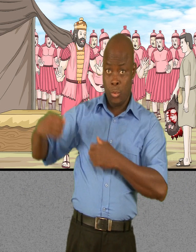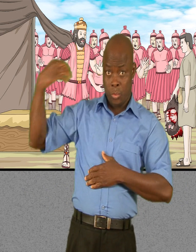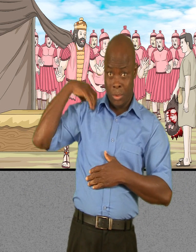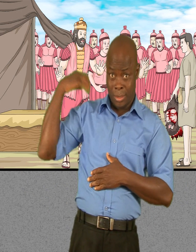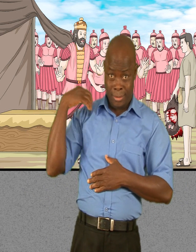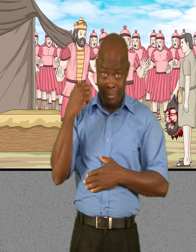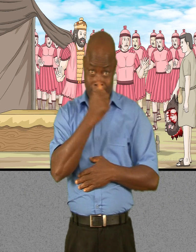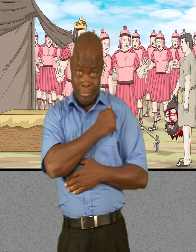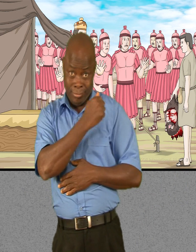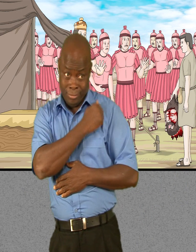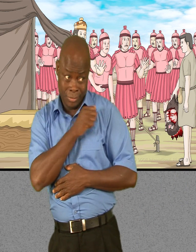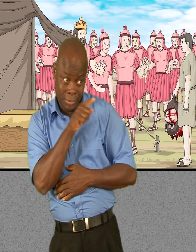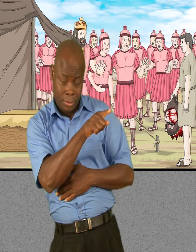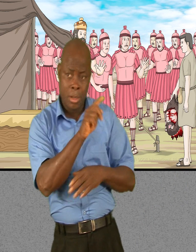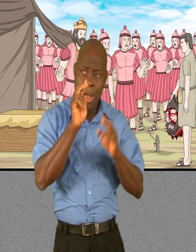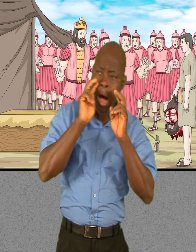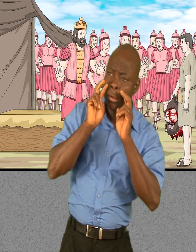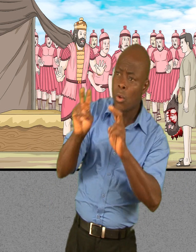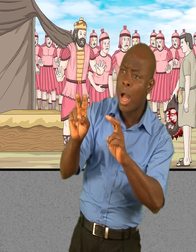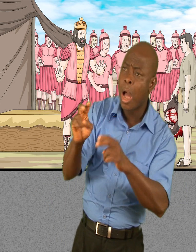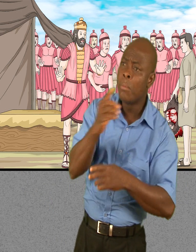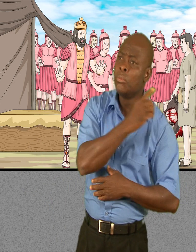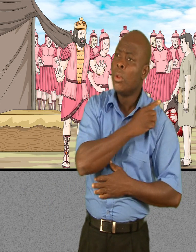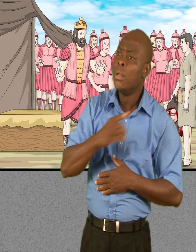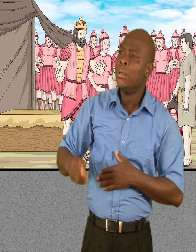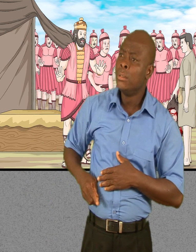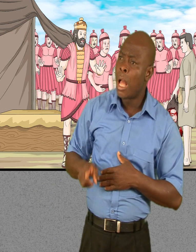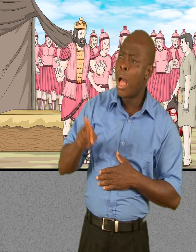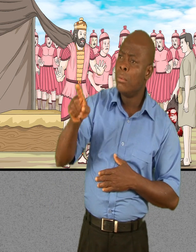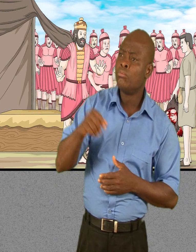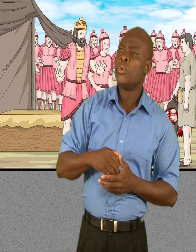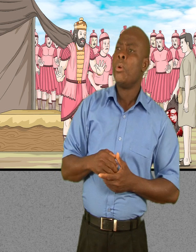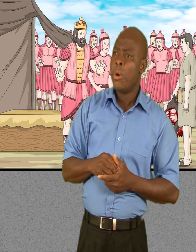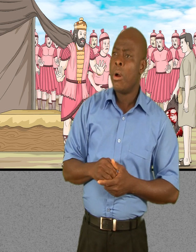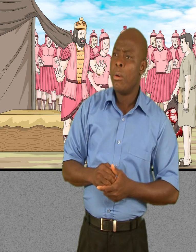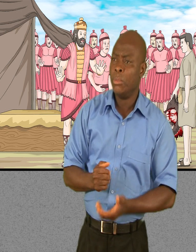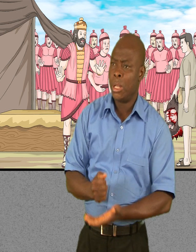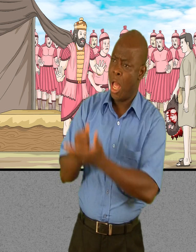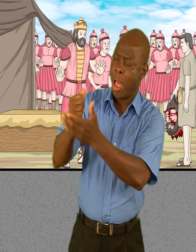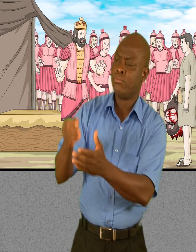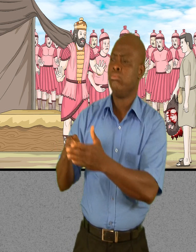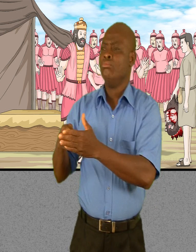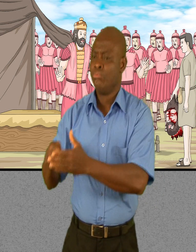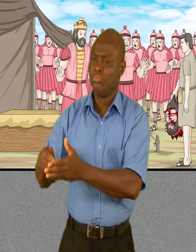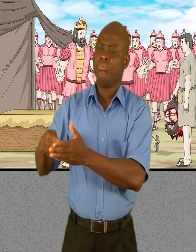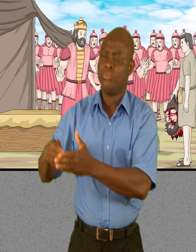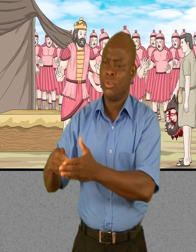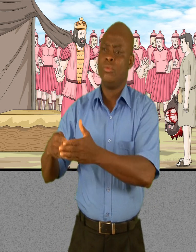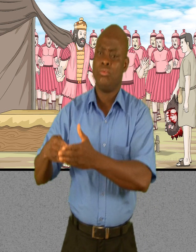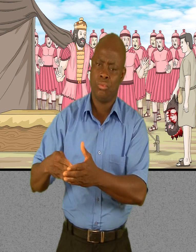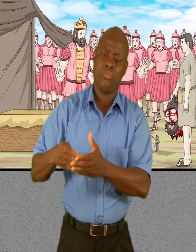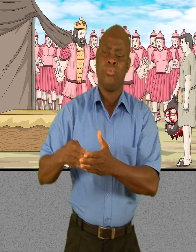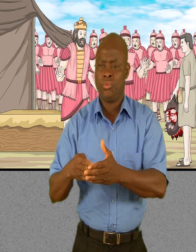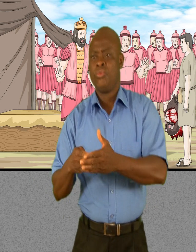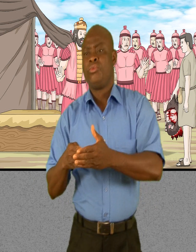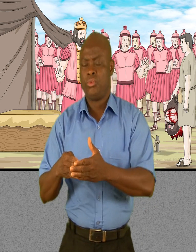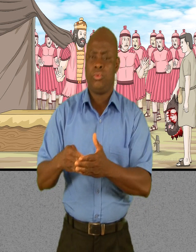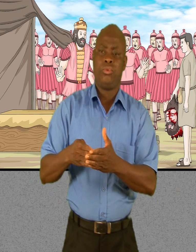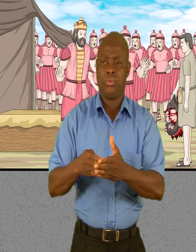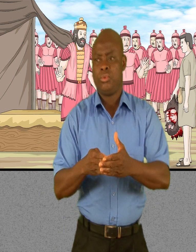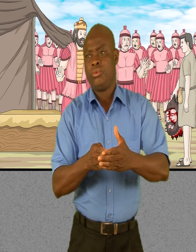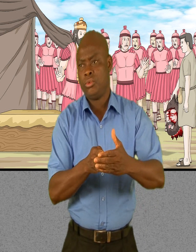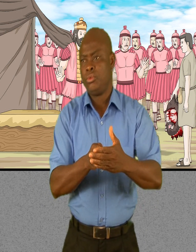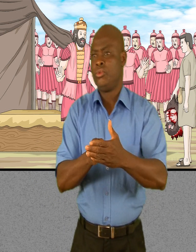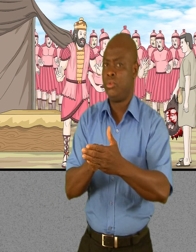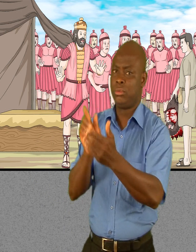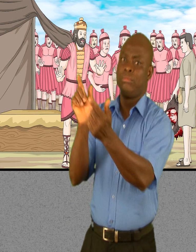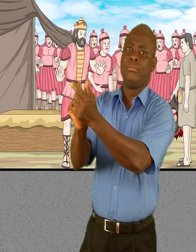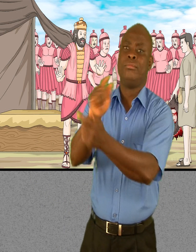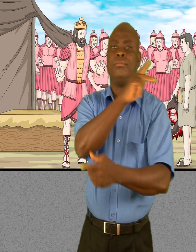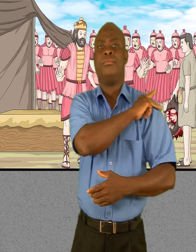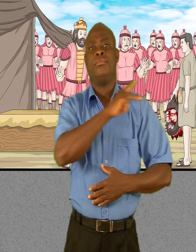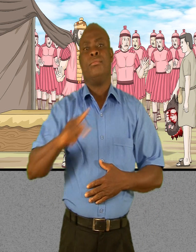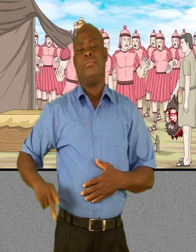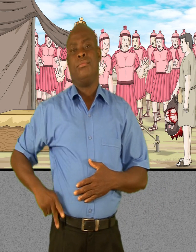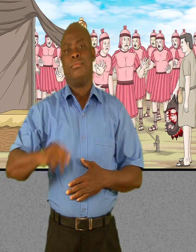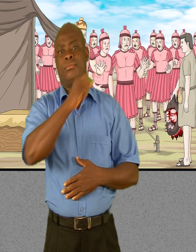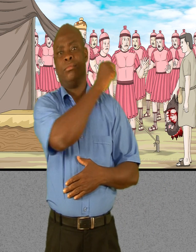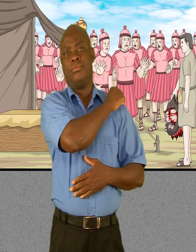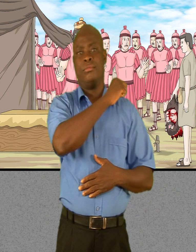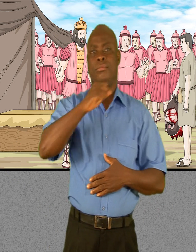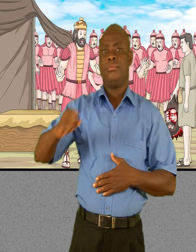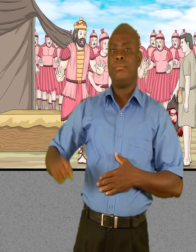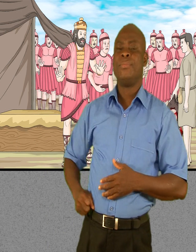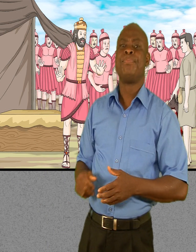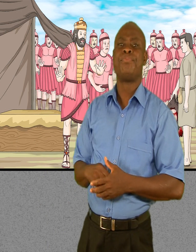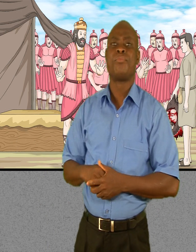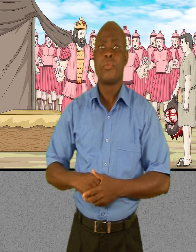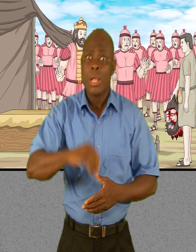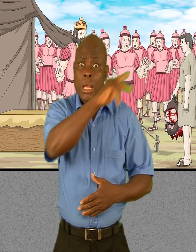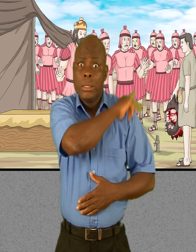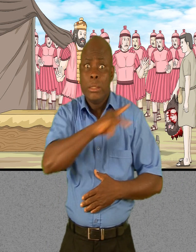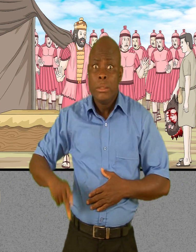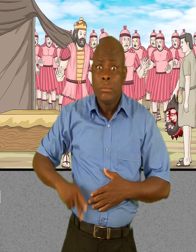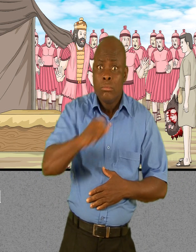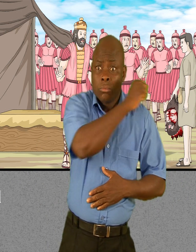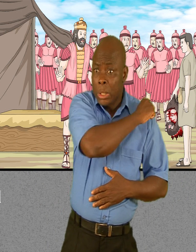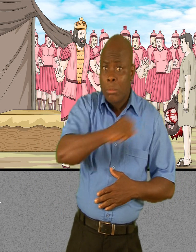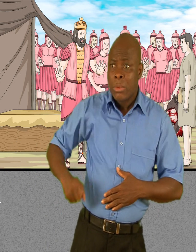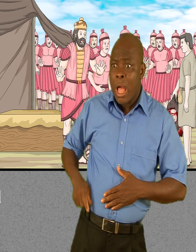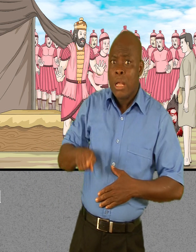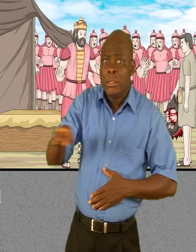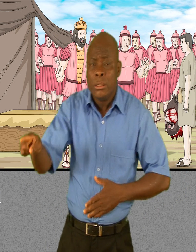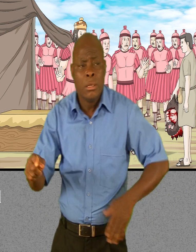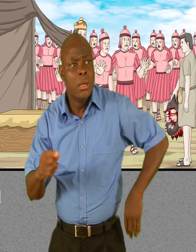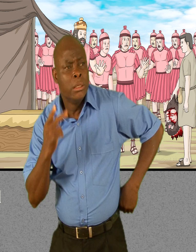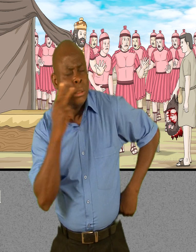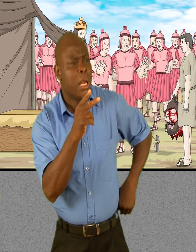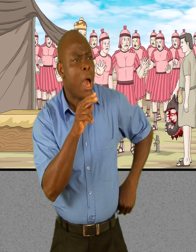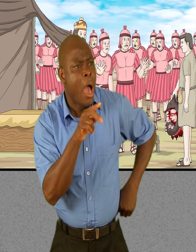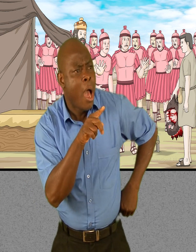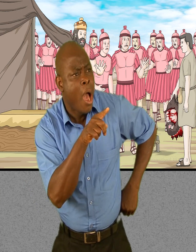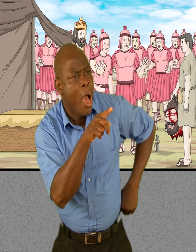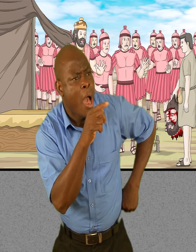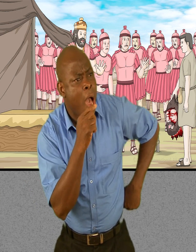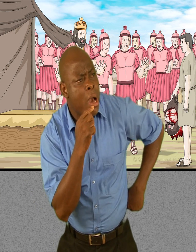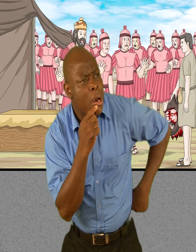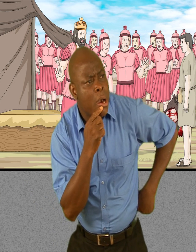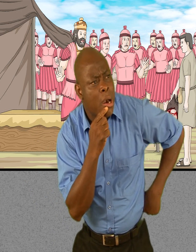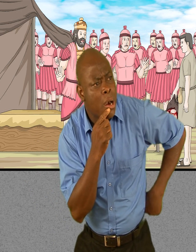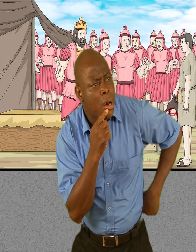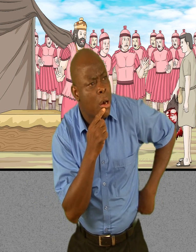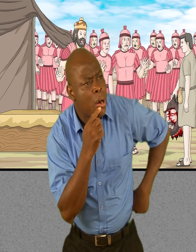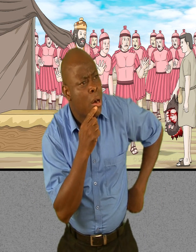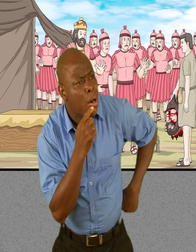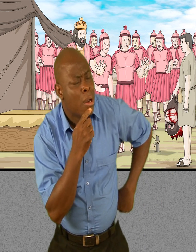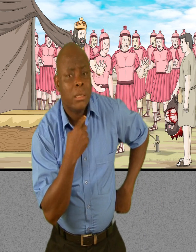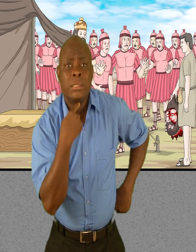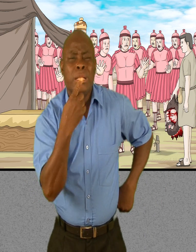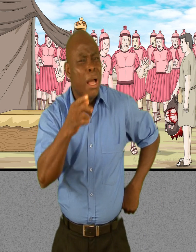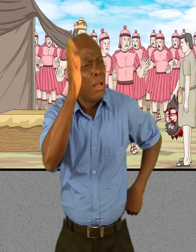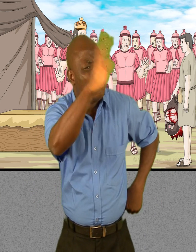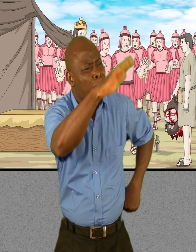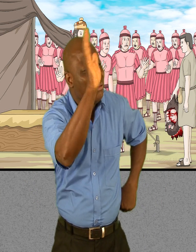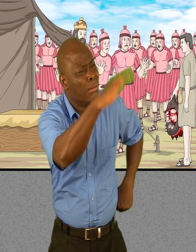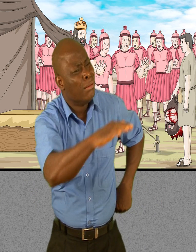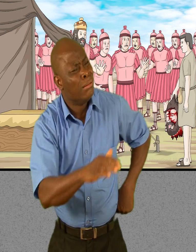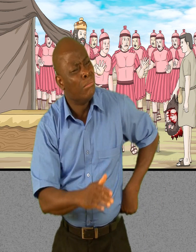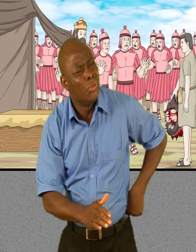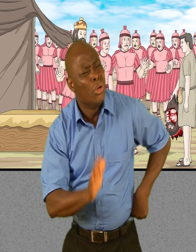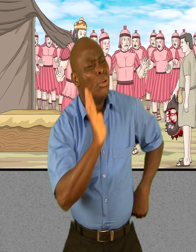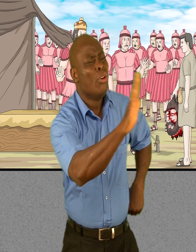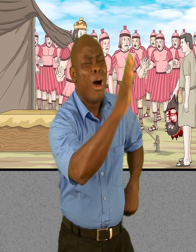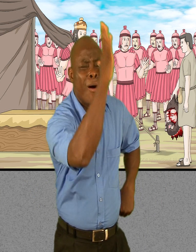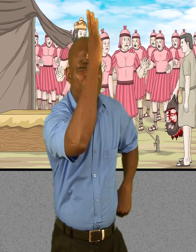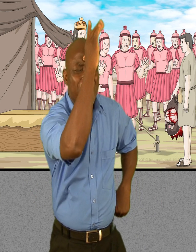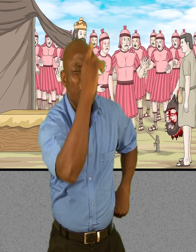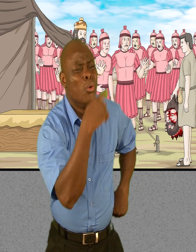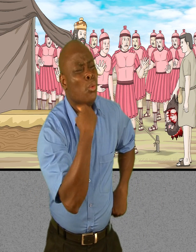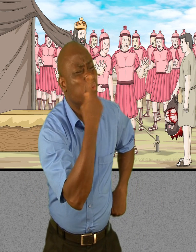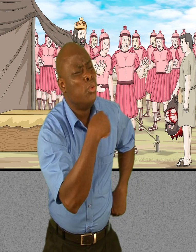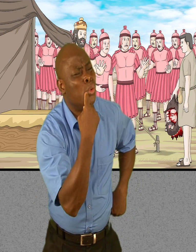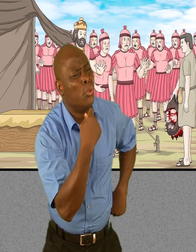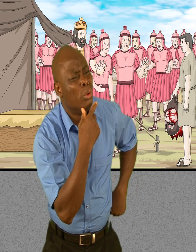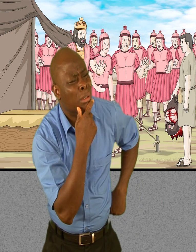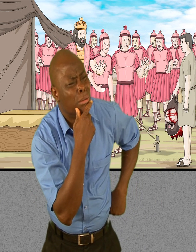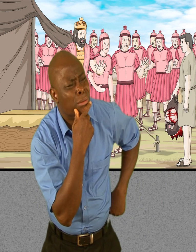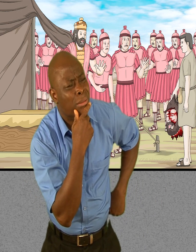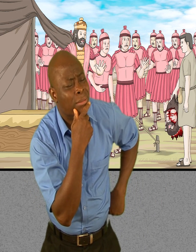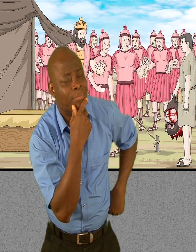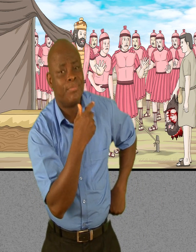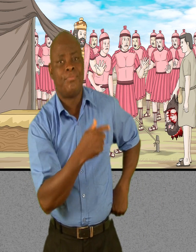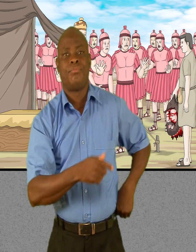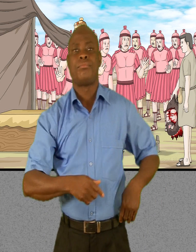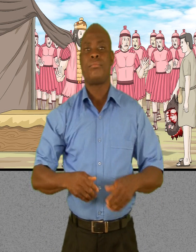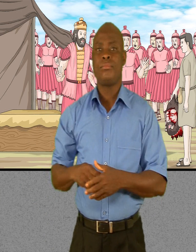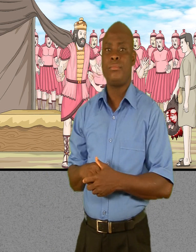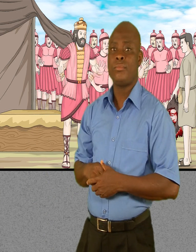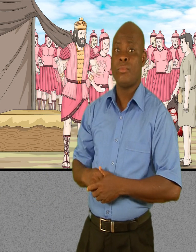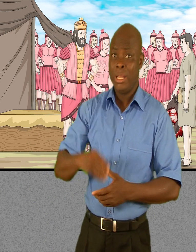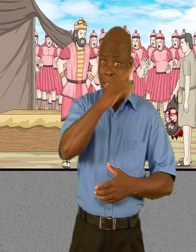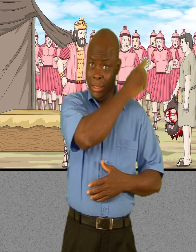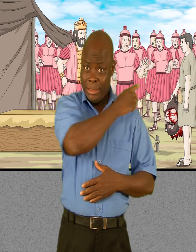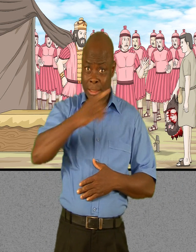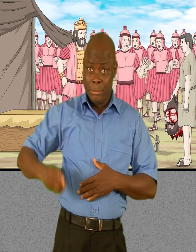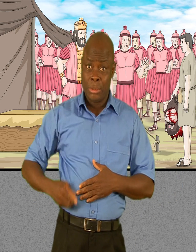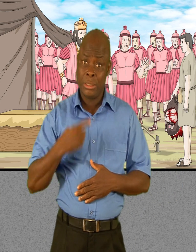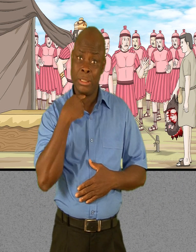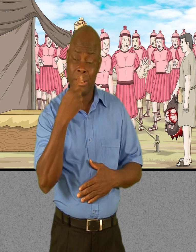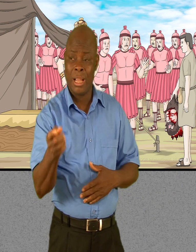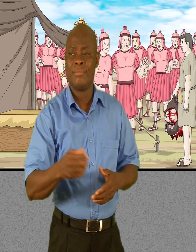So when David returned from killing the Philistine, still holding his head in his hand, Abner took him and brought him before Saul.